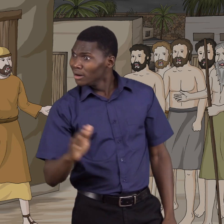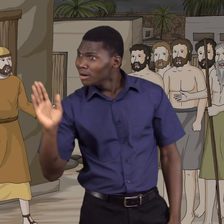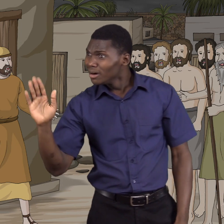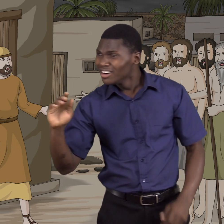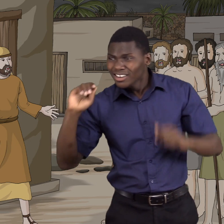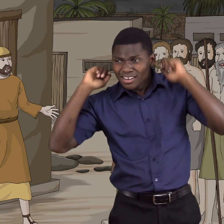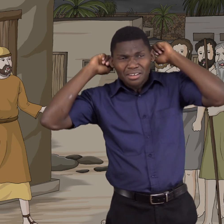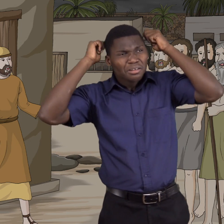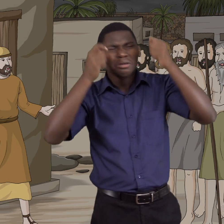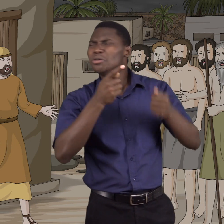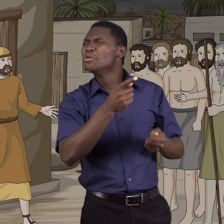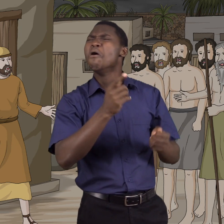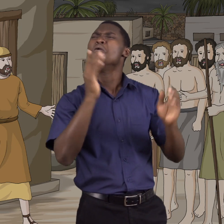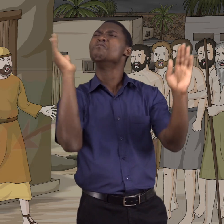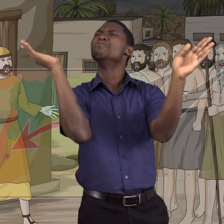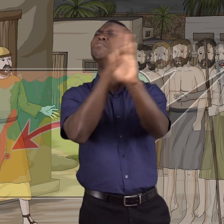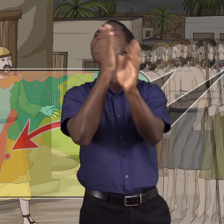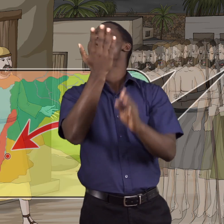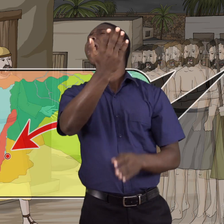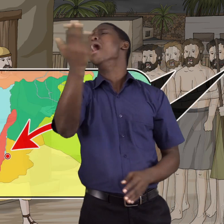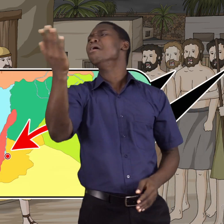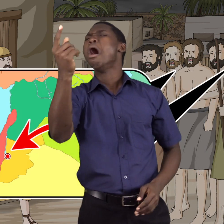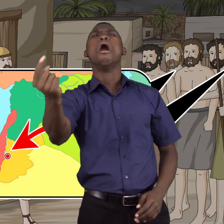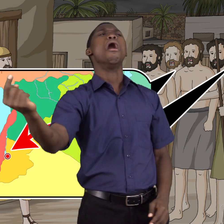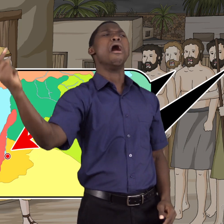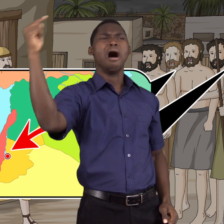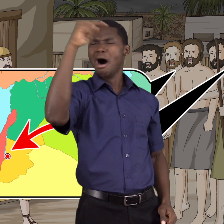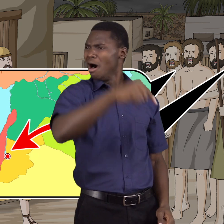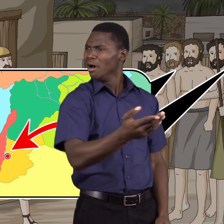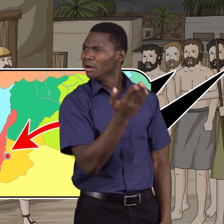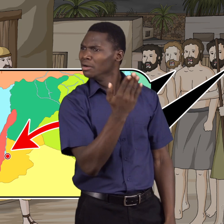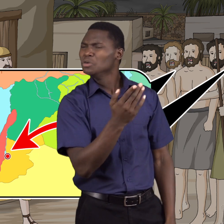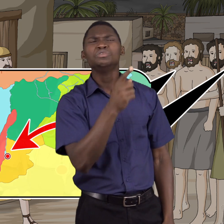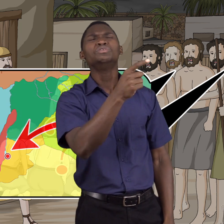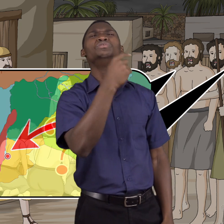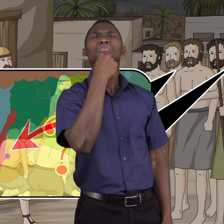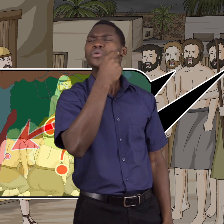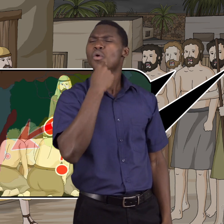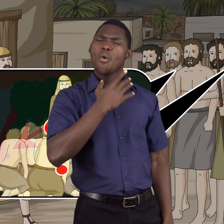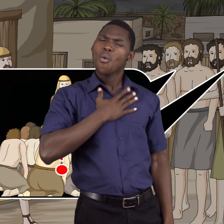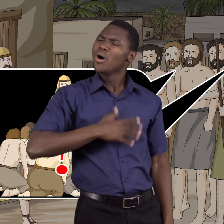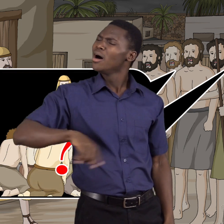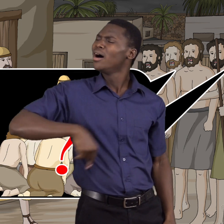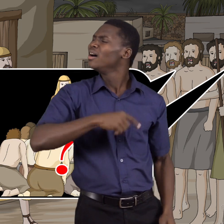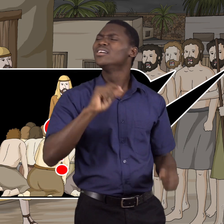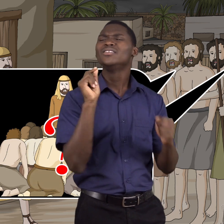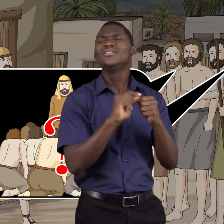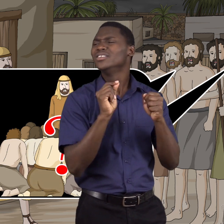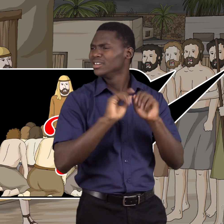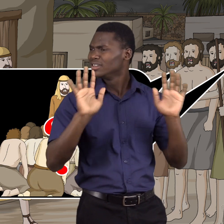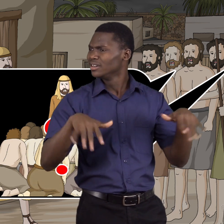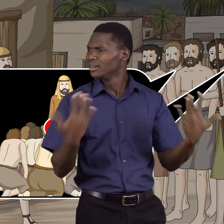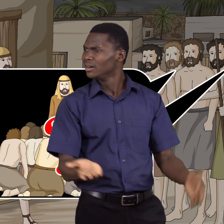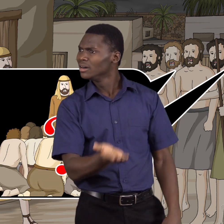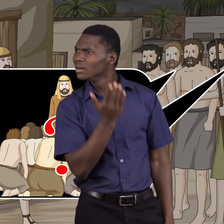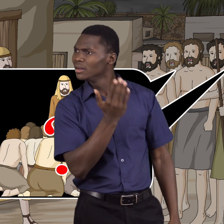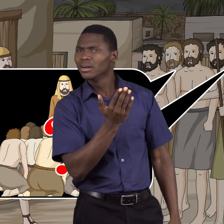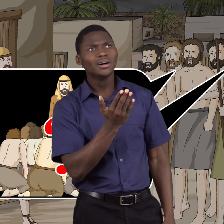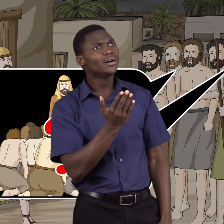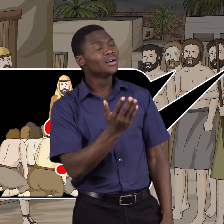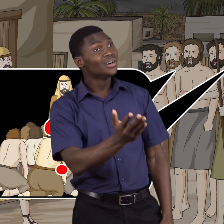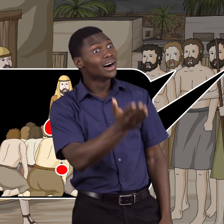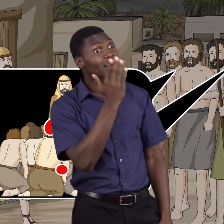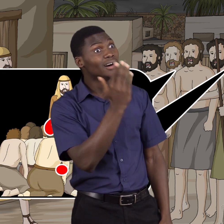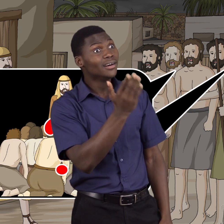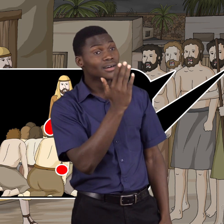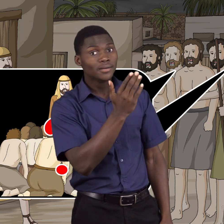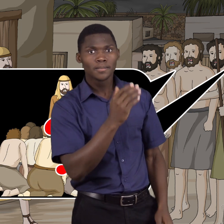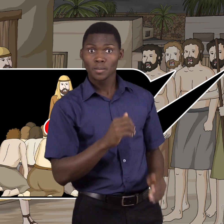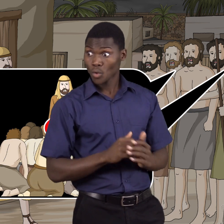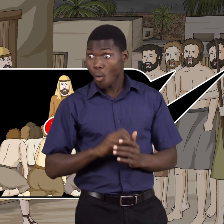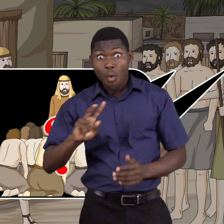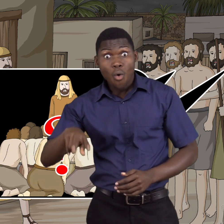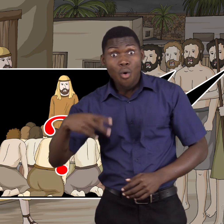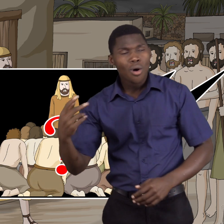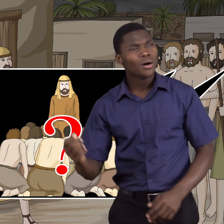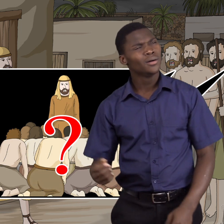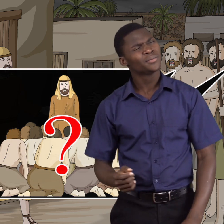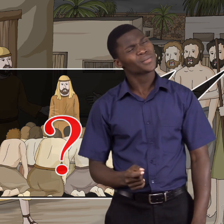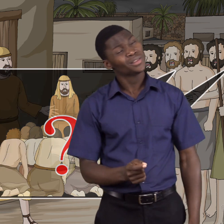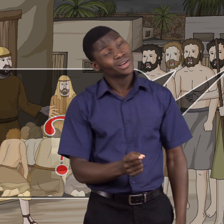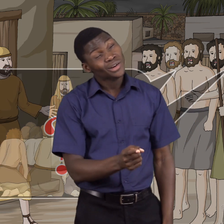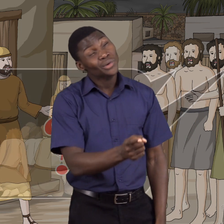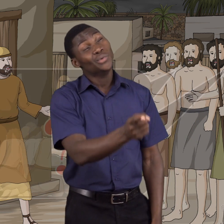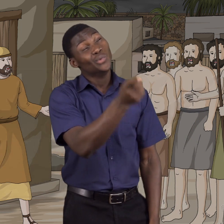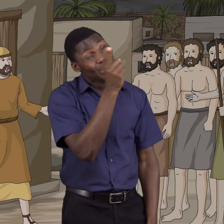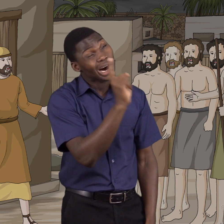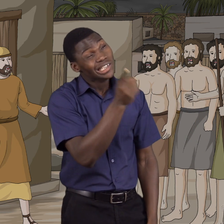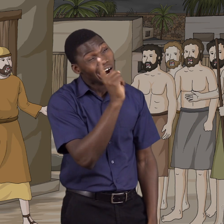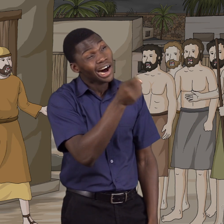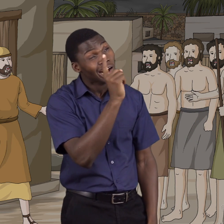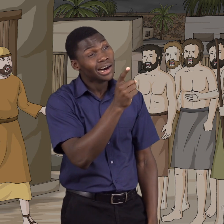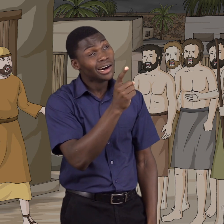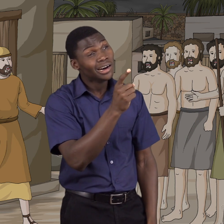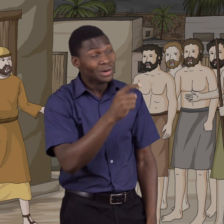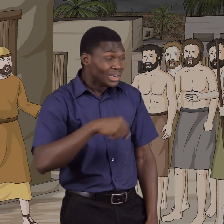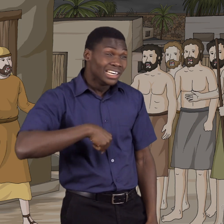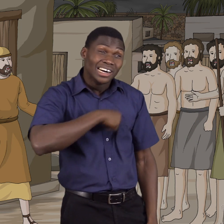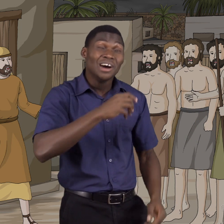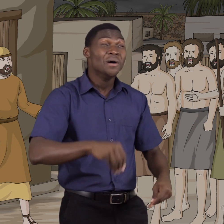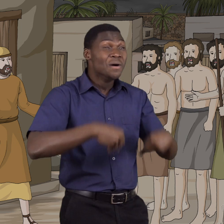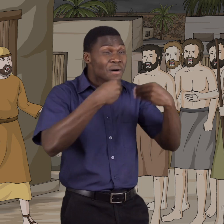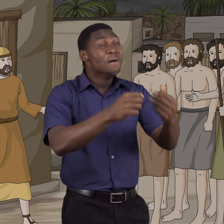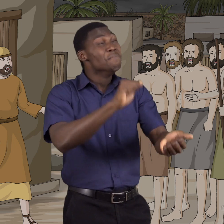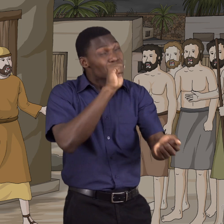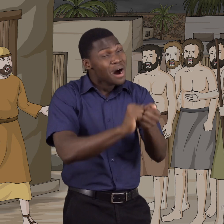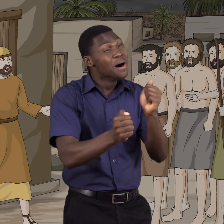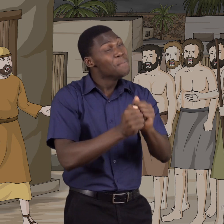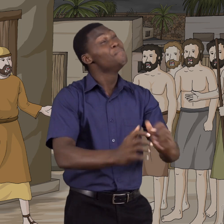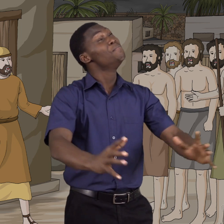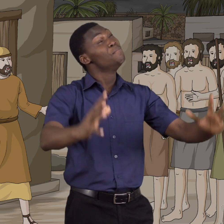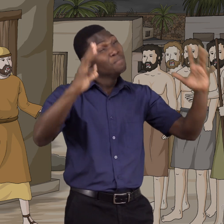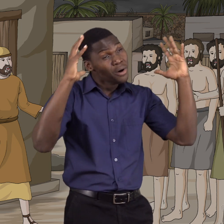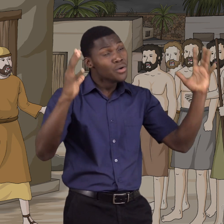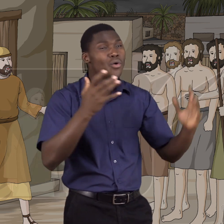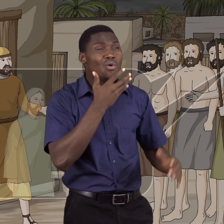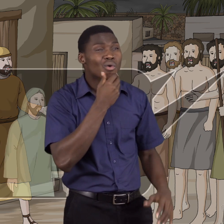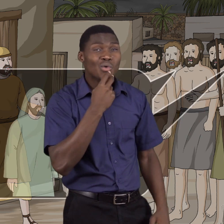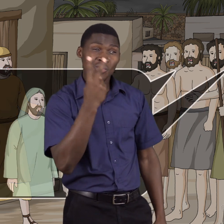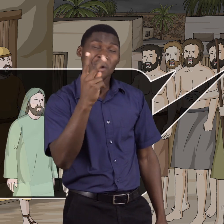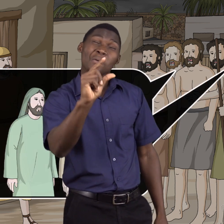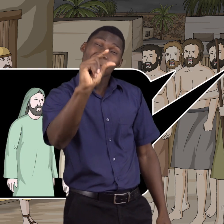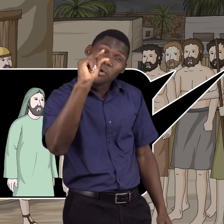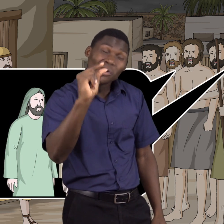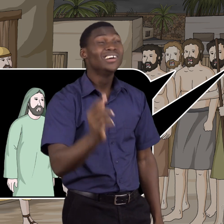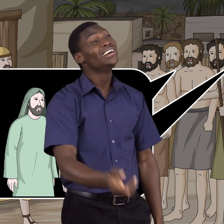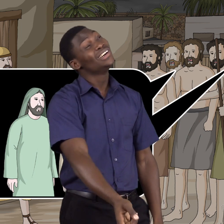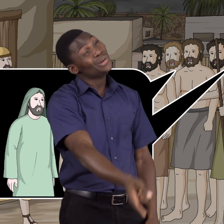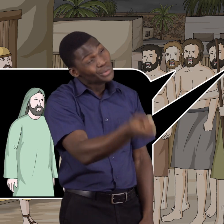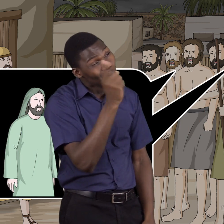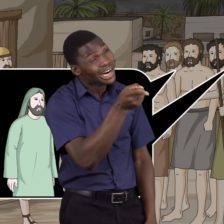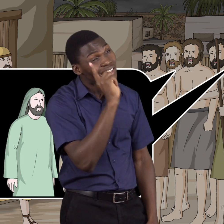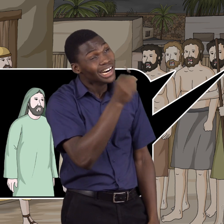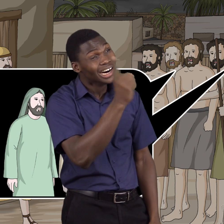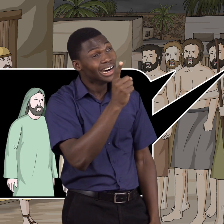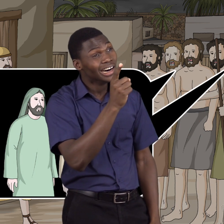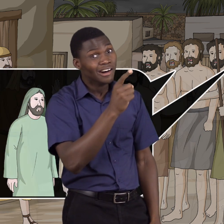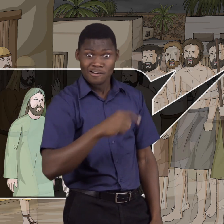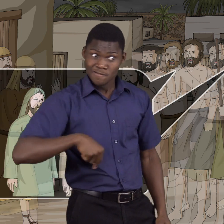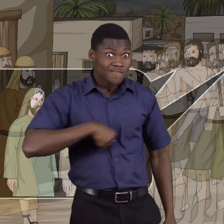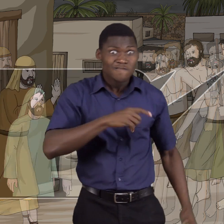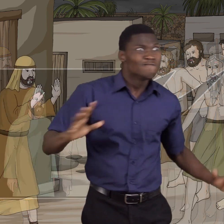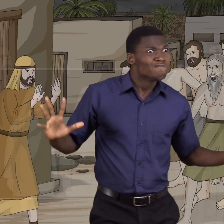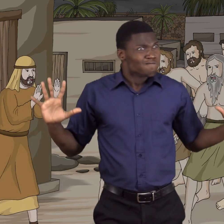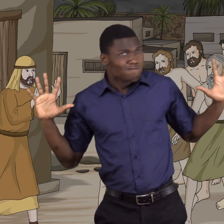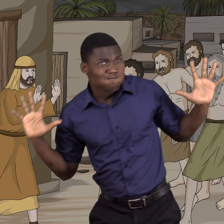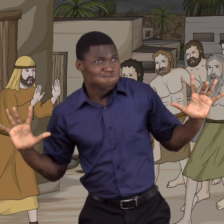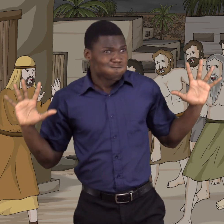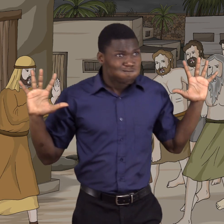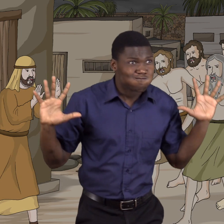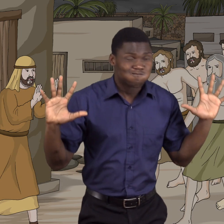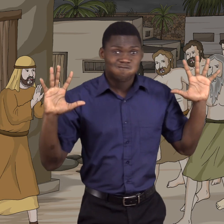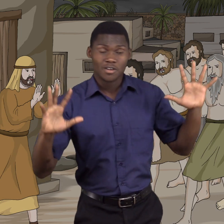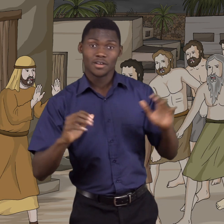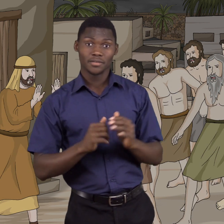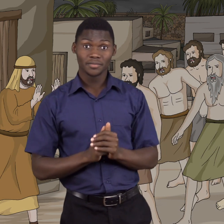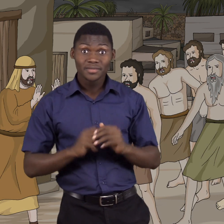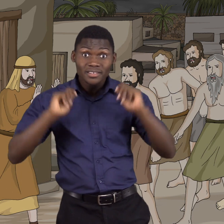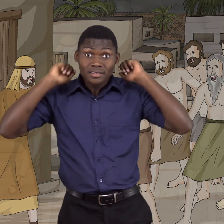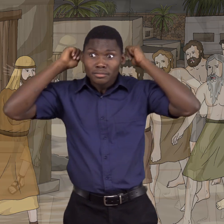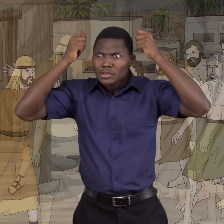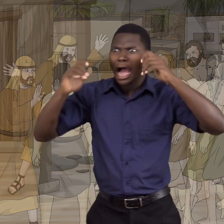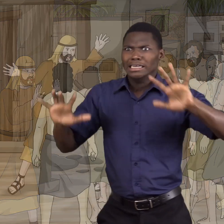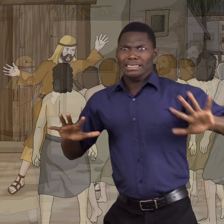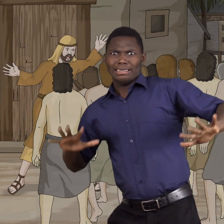And they declared, “This one came here as a foreigner, and he is already acting like a judge! Now we will treat you worse than them.”